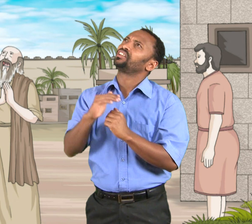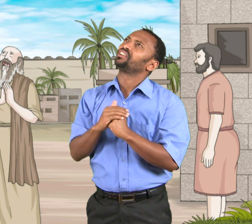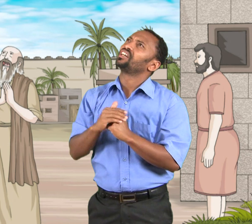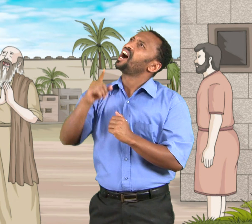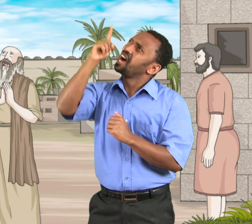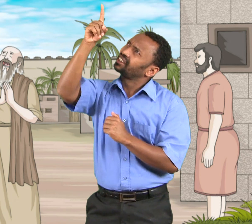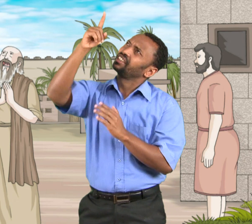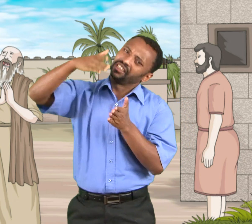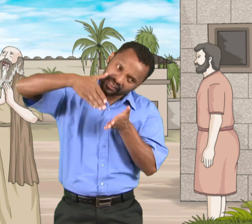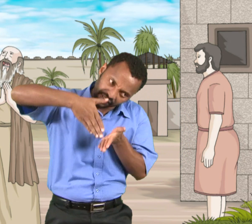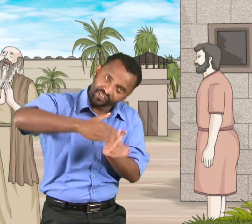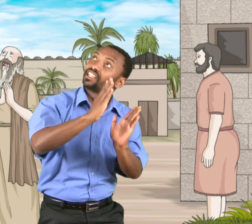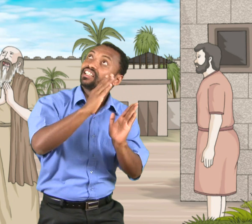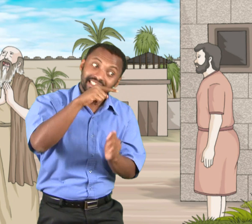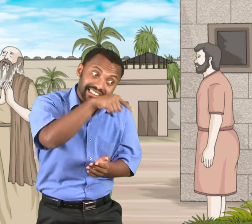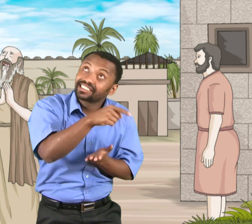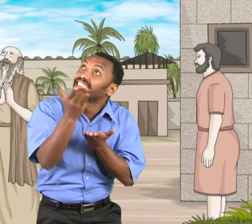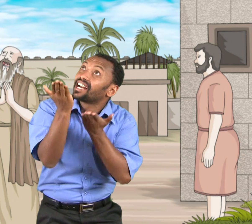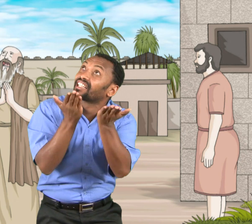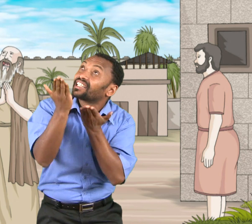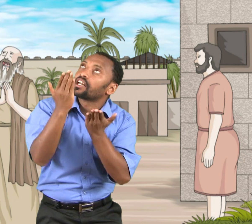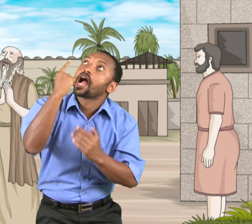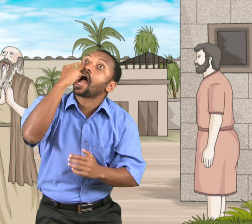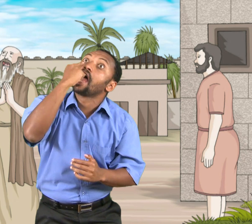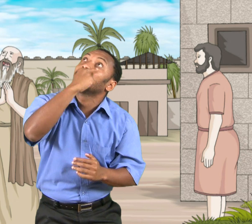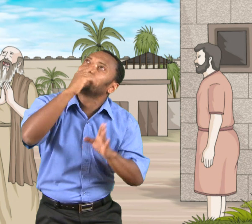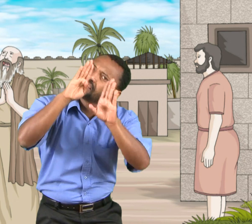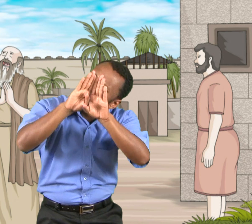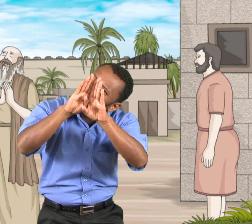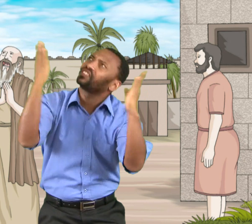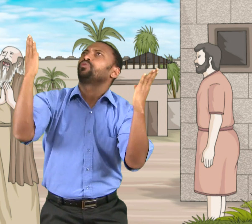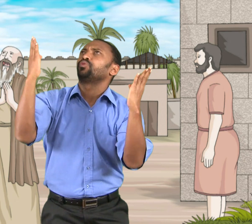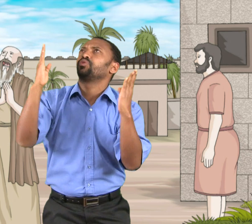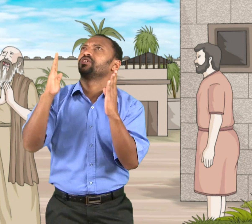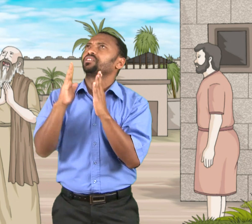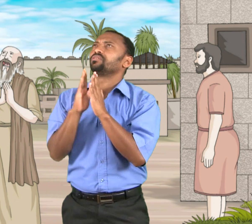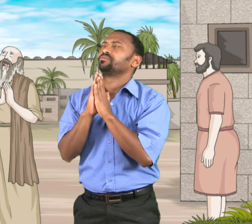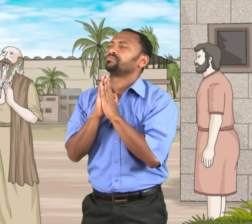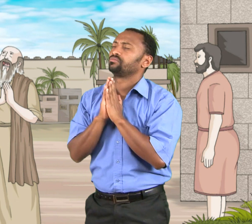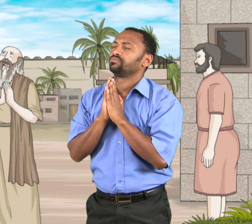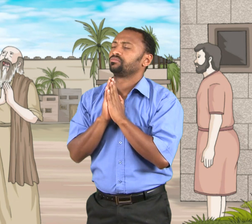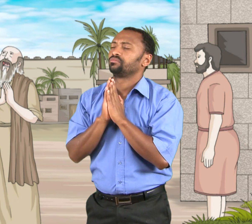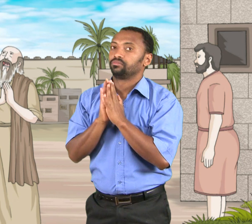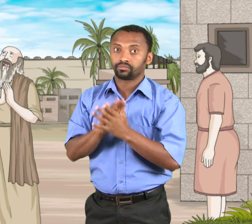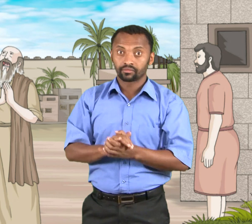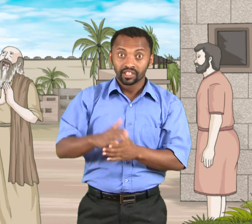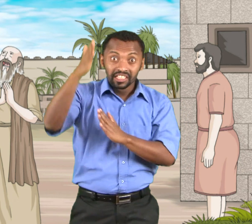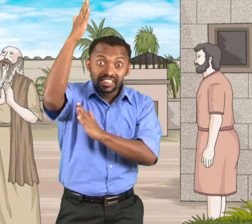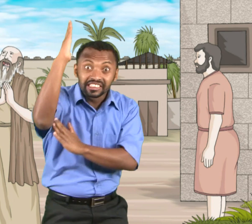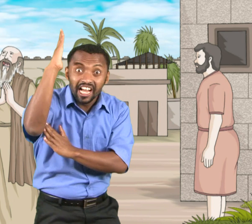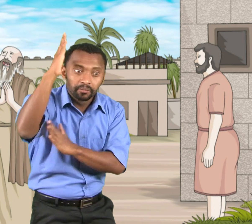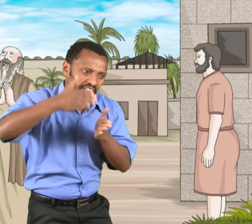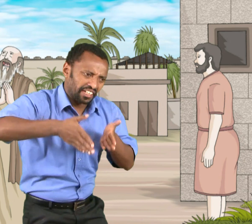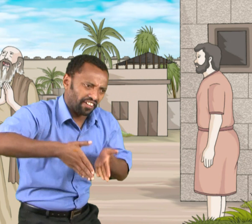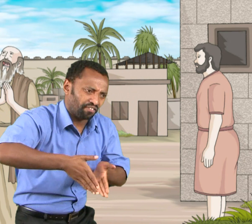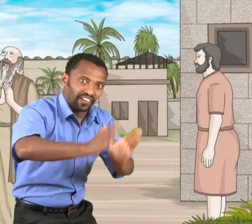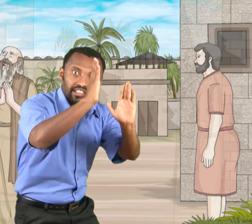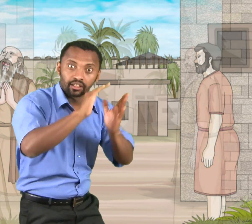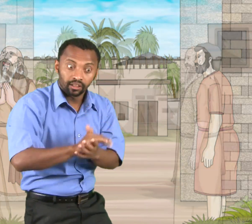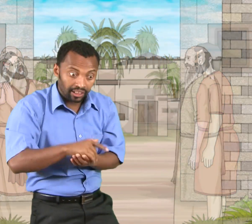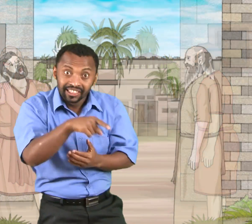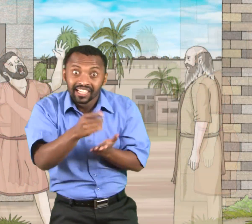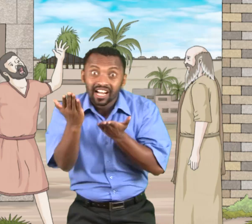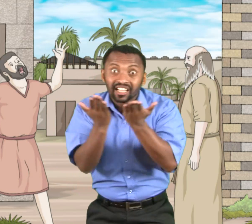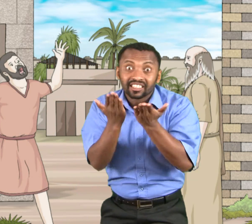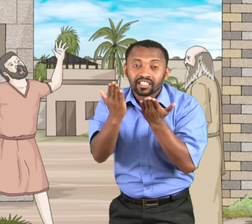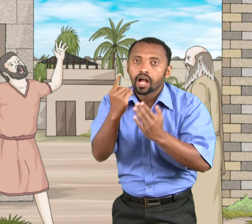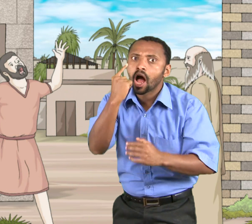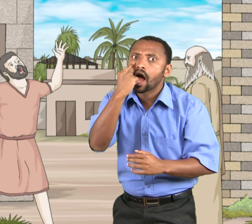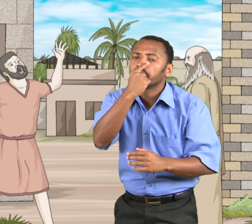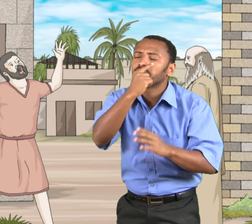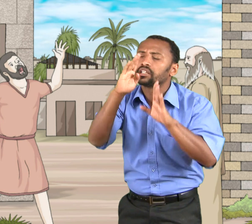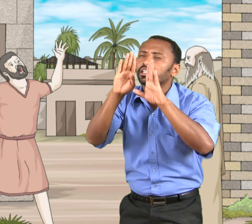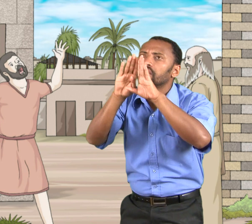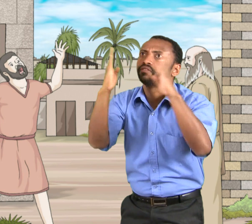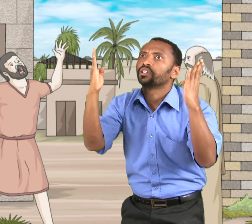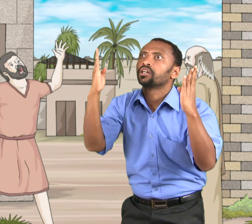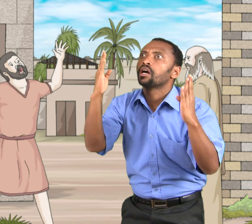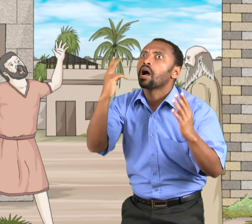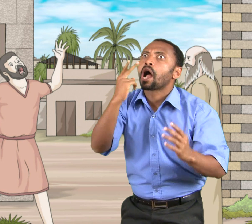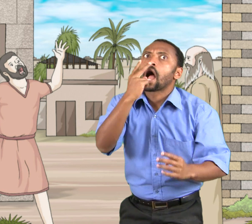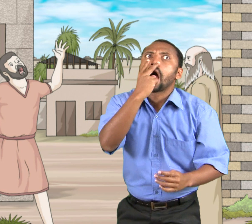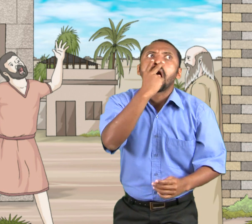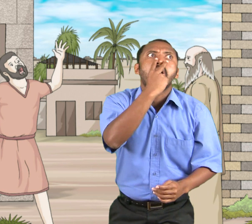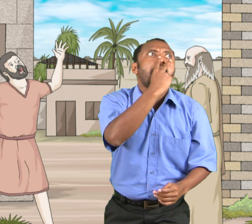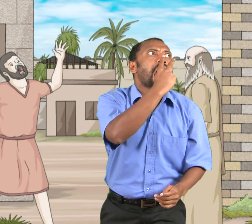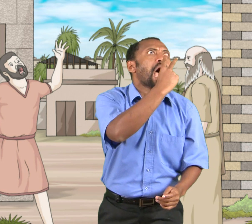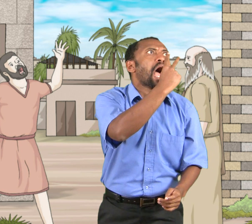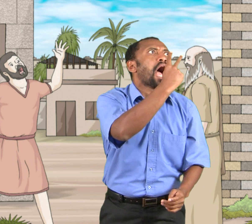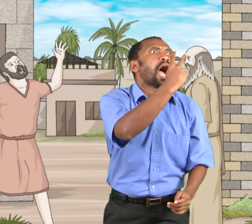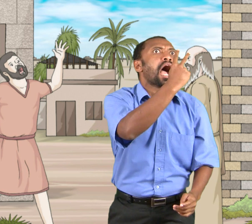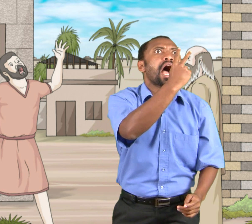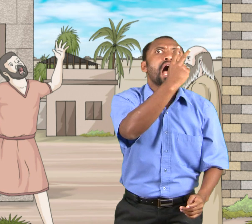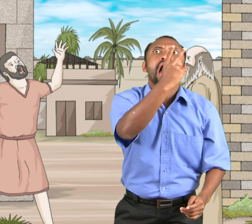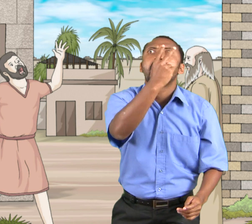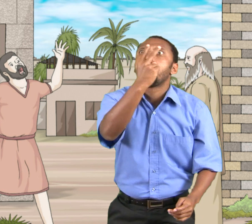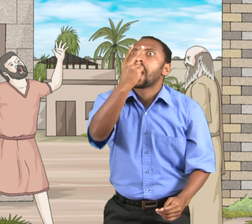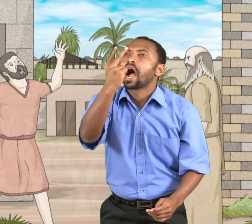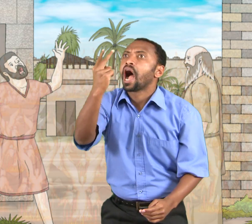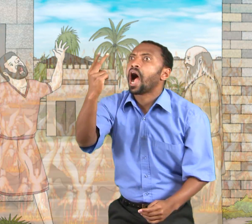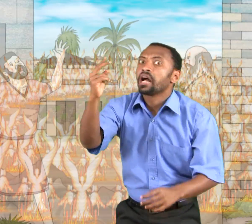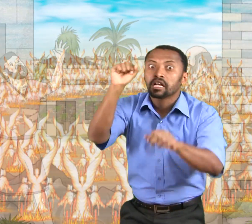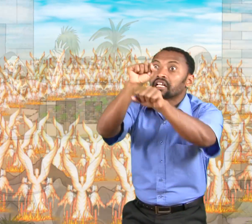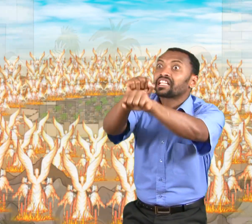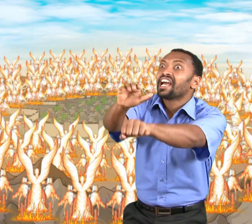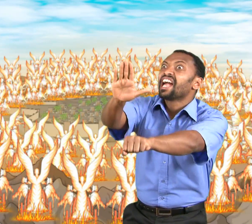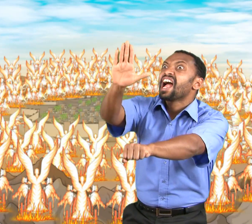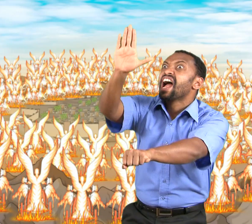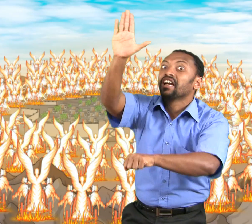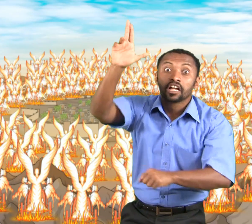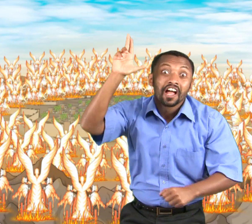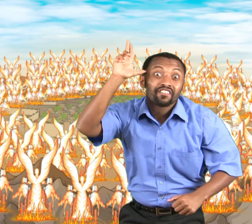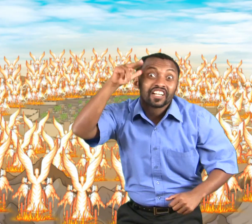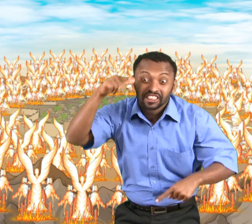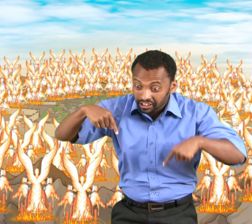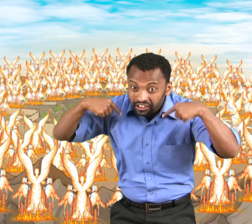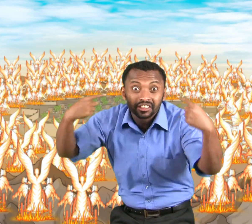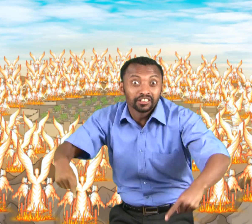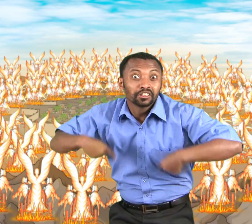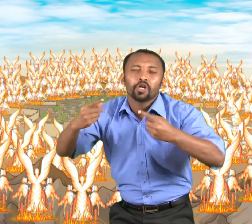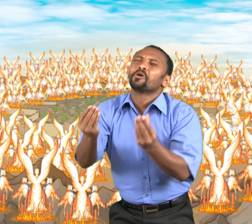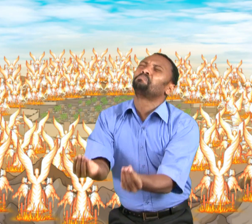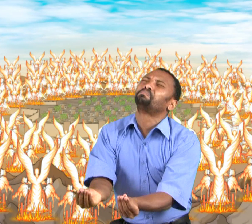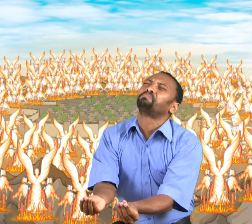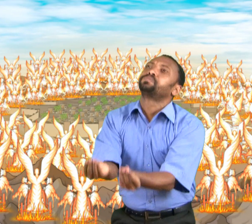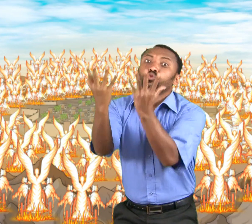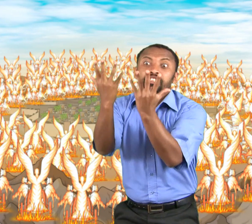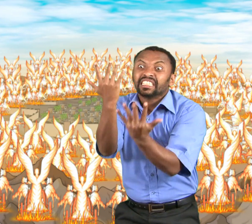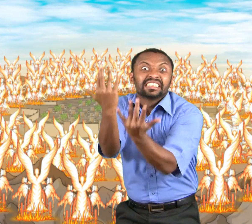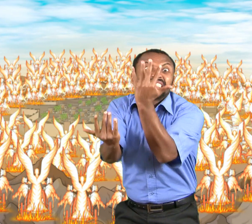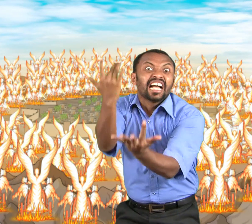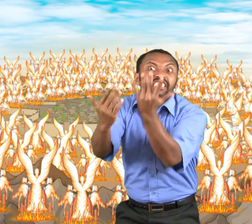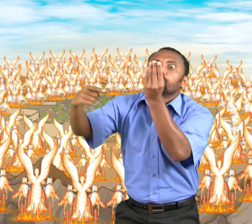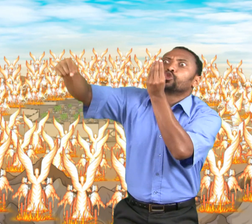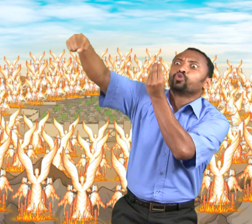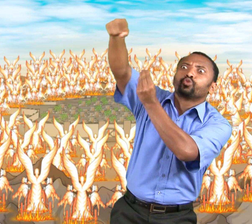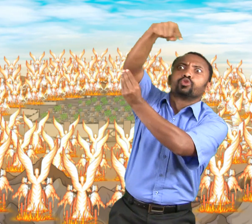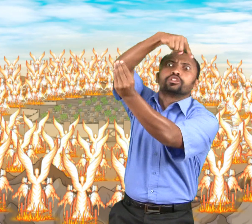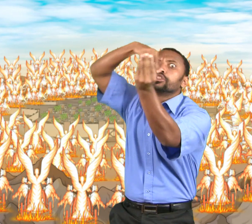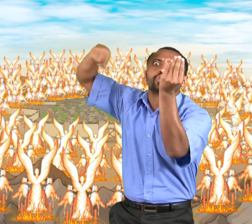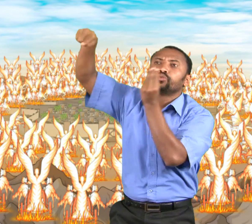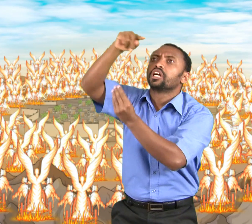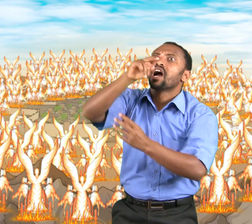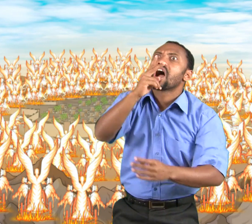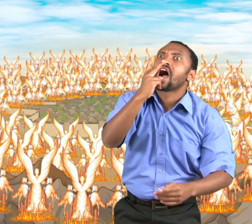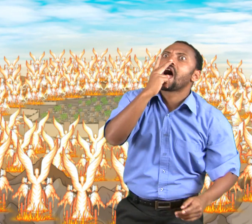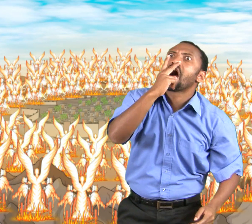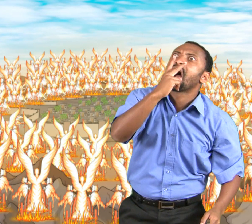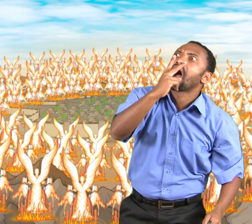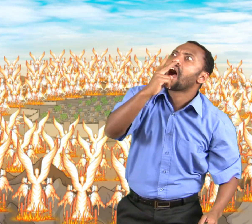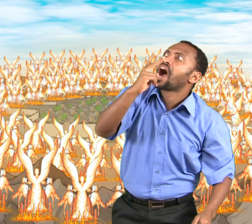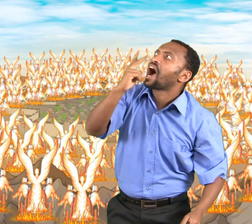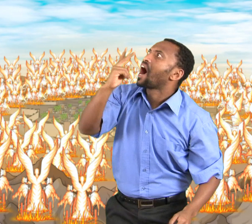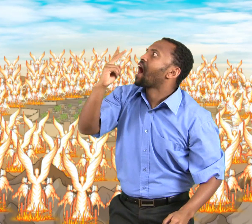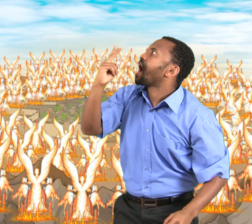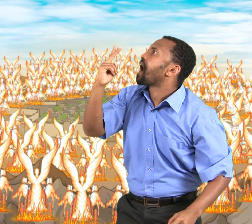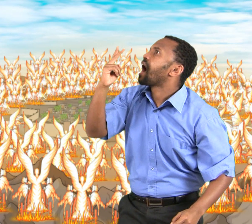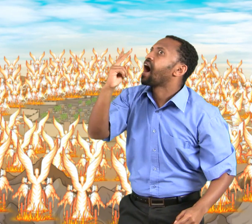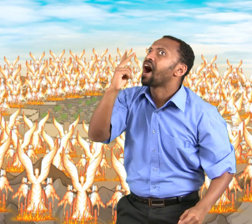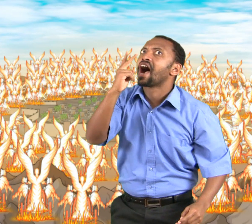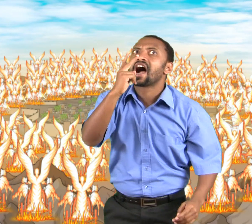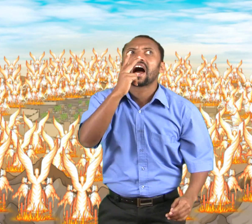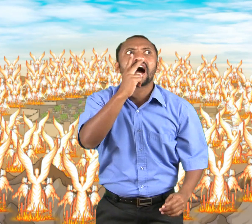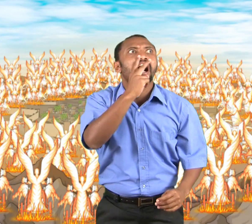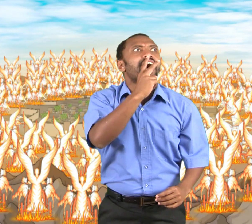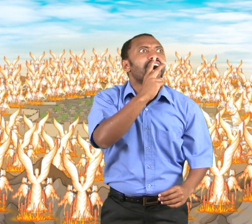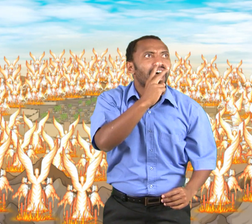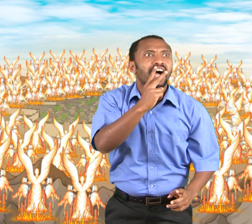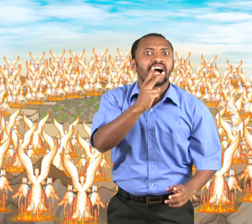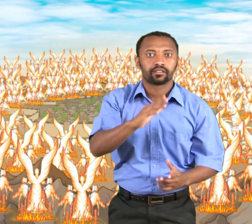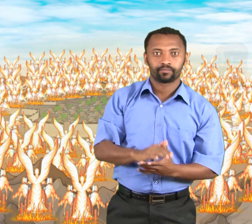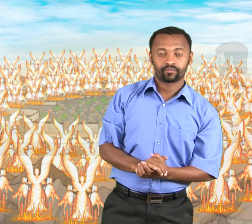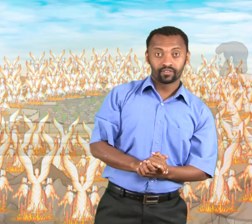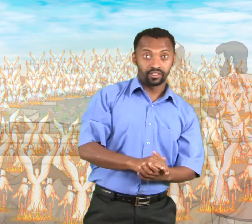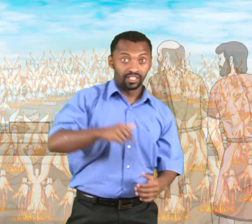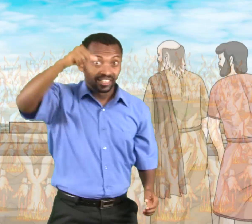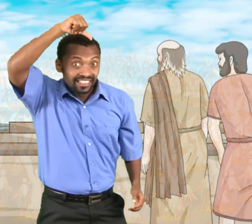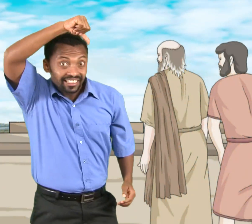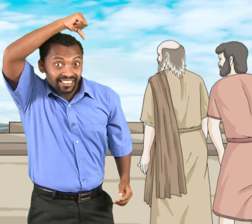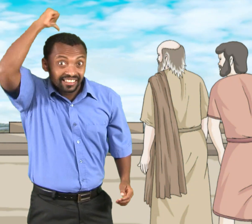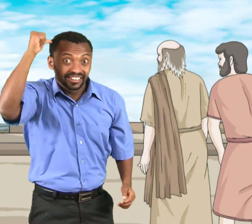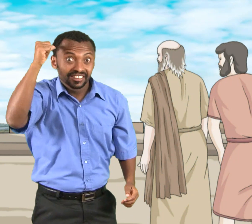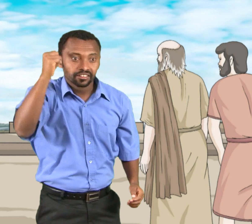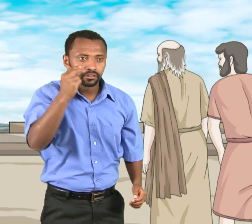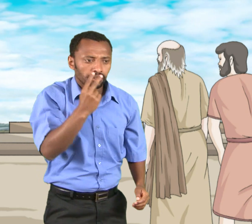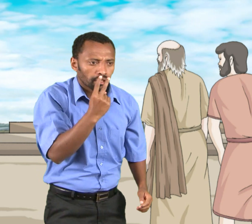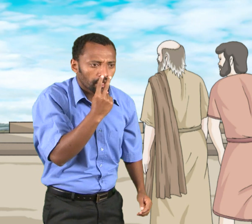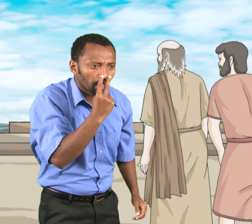And the LORD opened the eyes of the young man, and he saw that the hills were full of horses and chariots of fire all around Elisha.